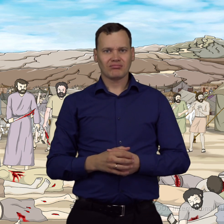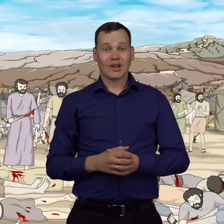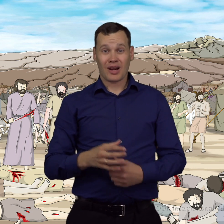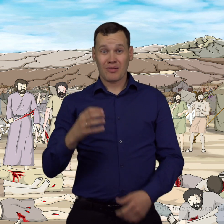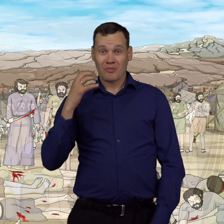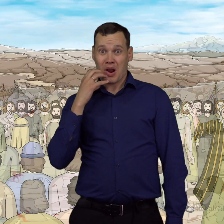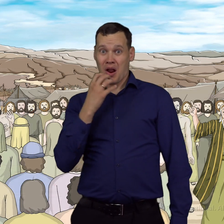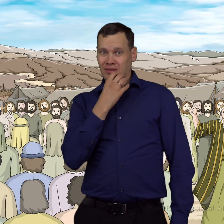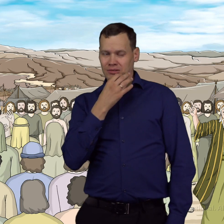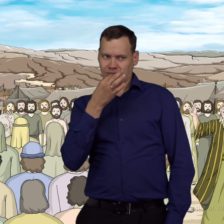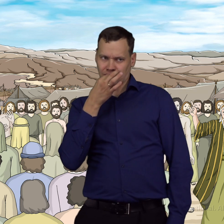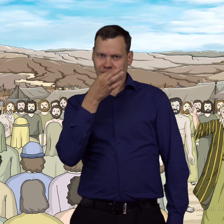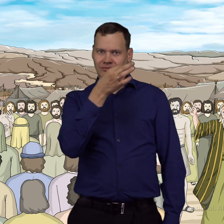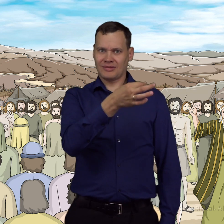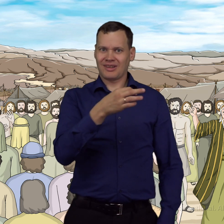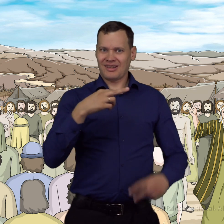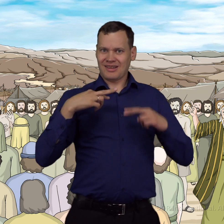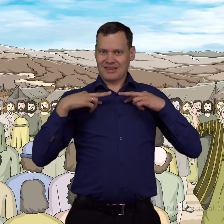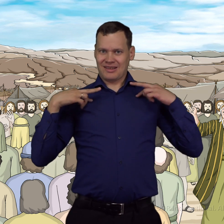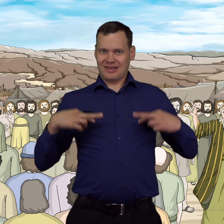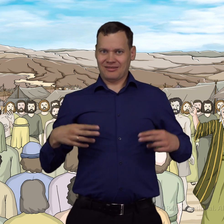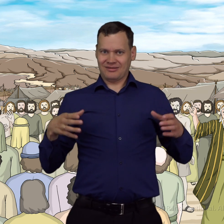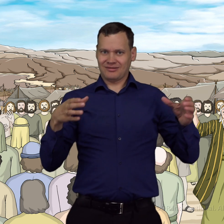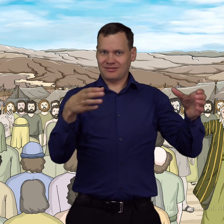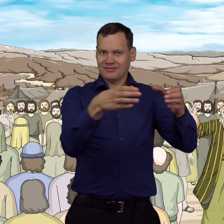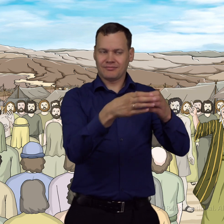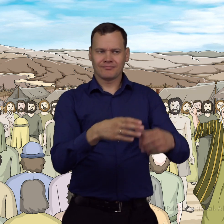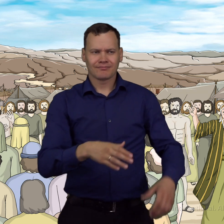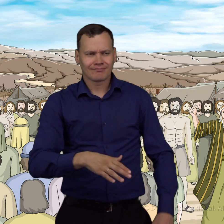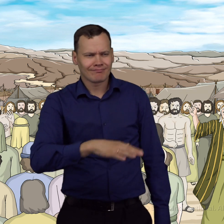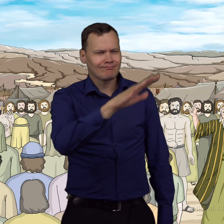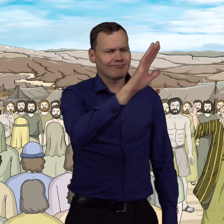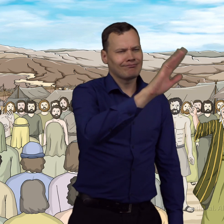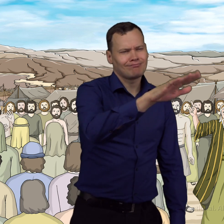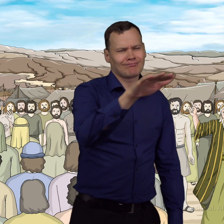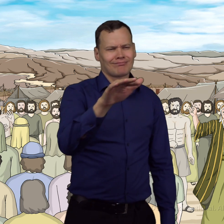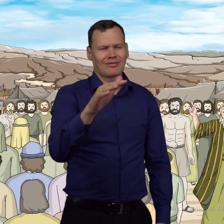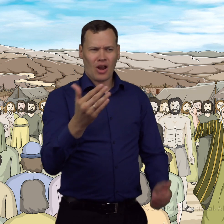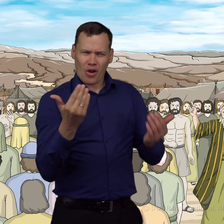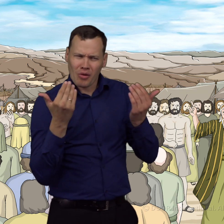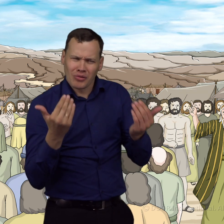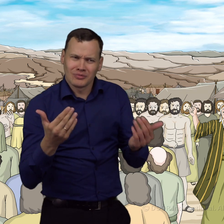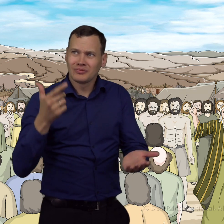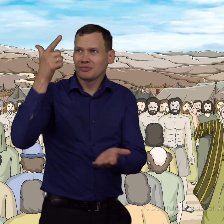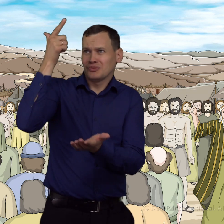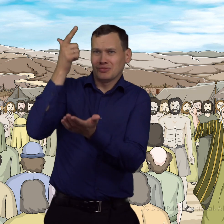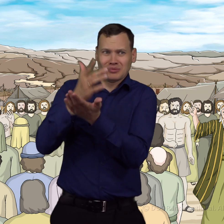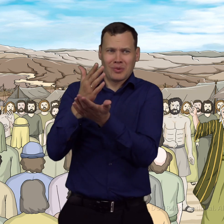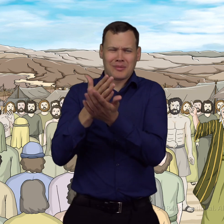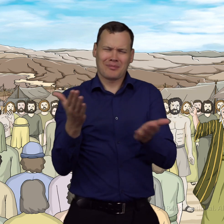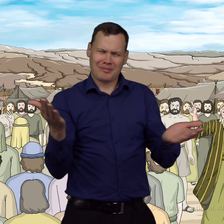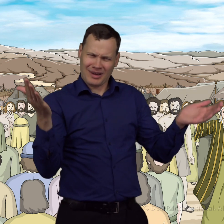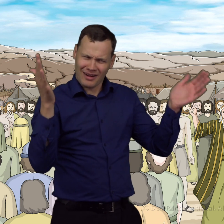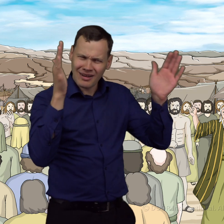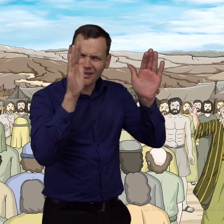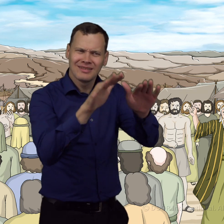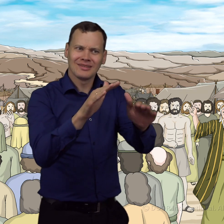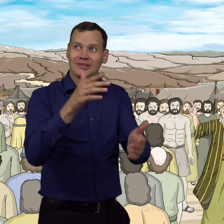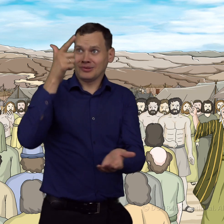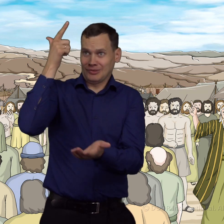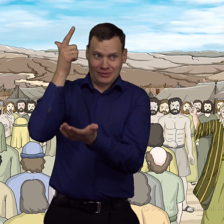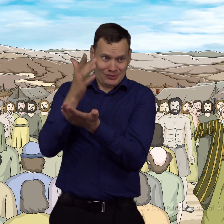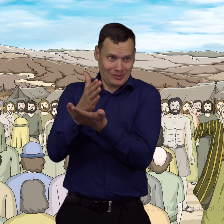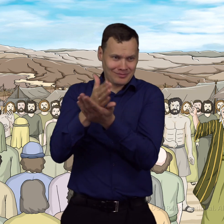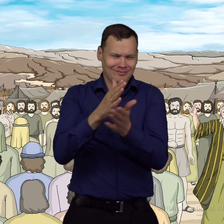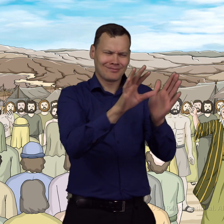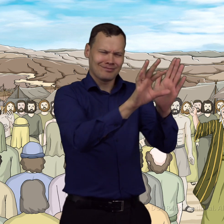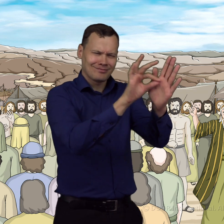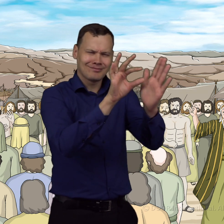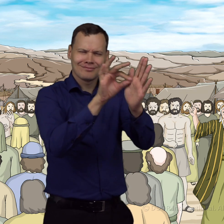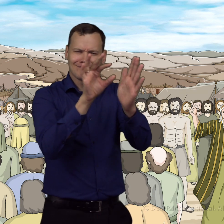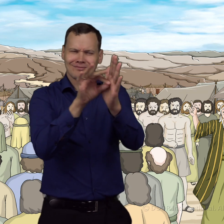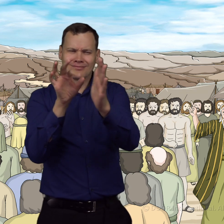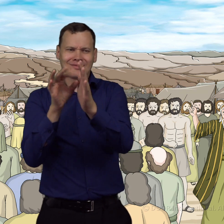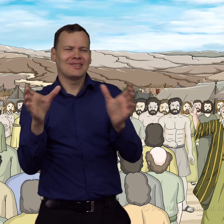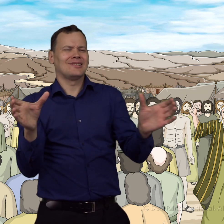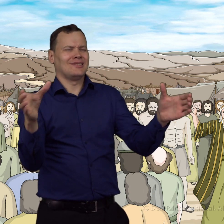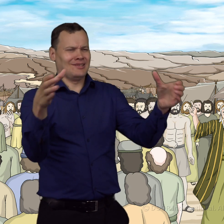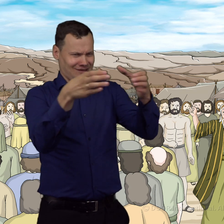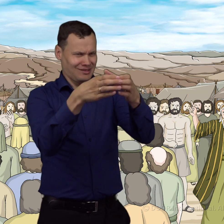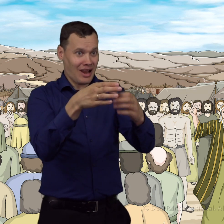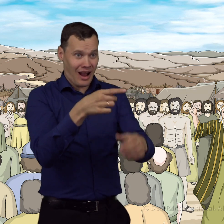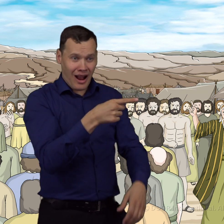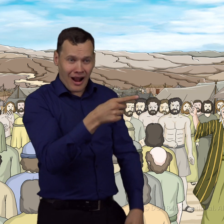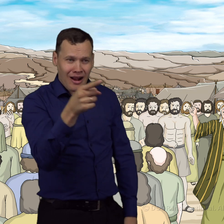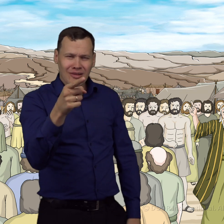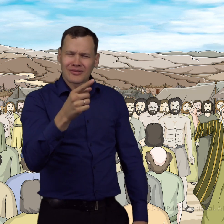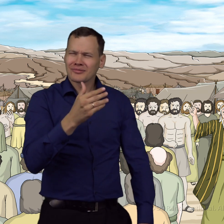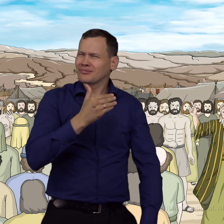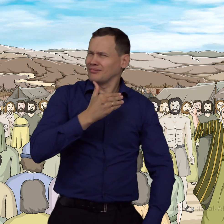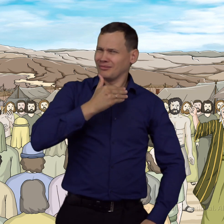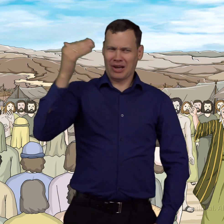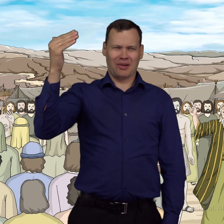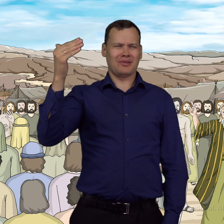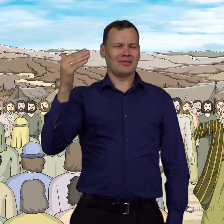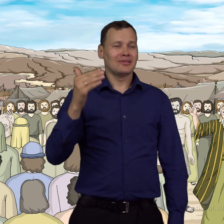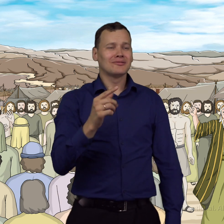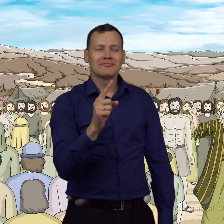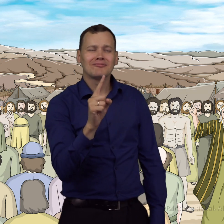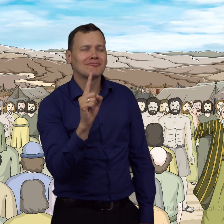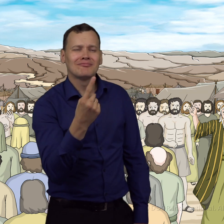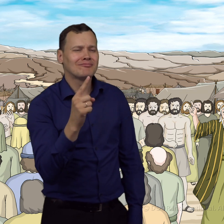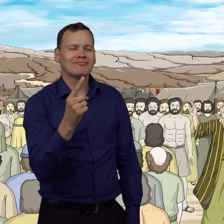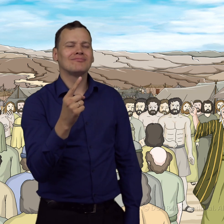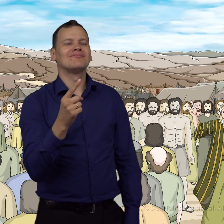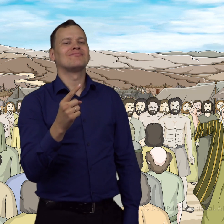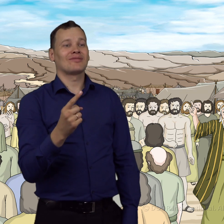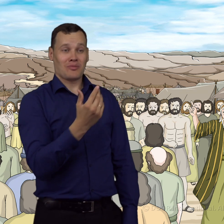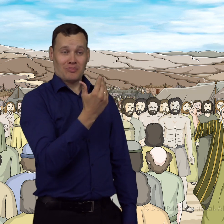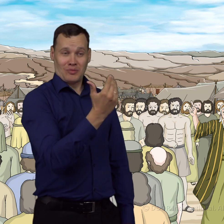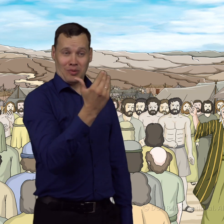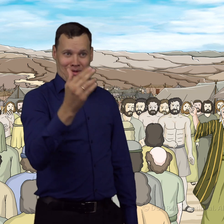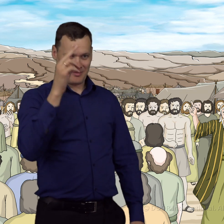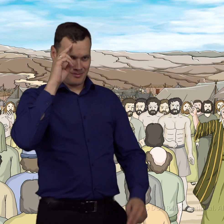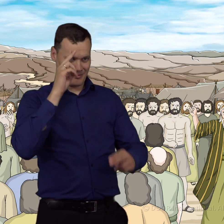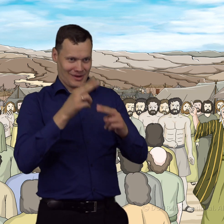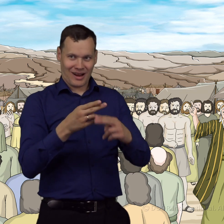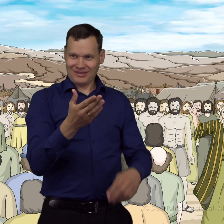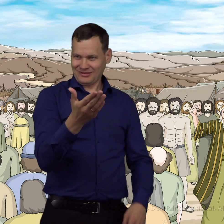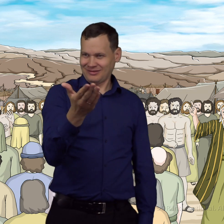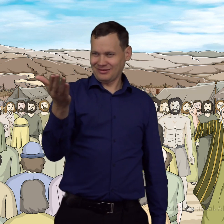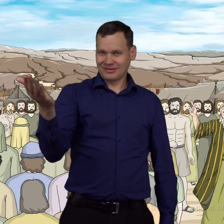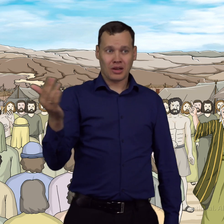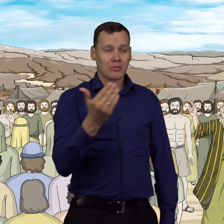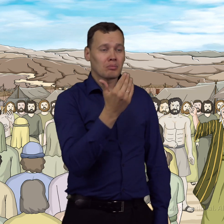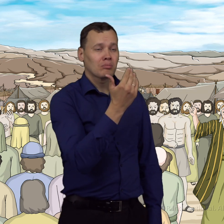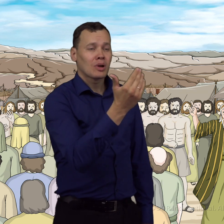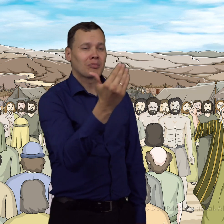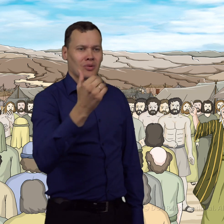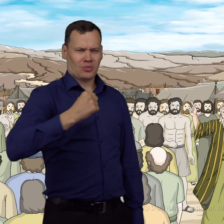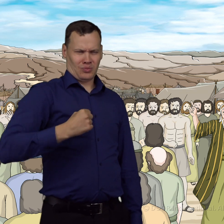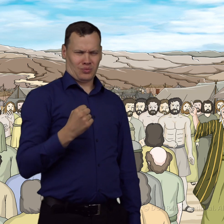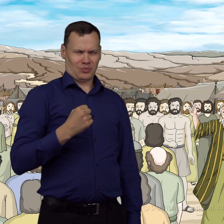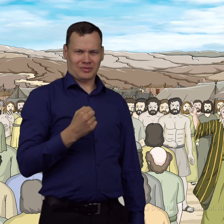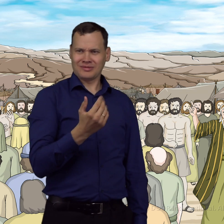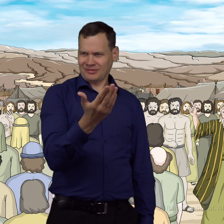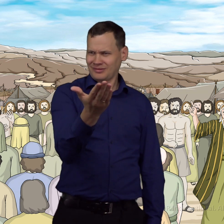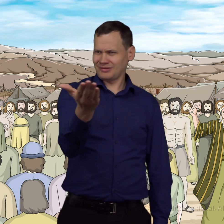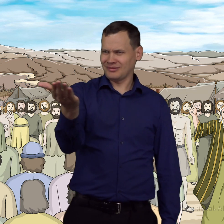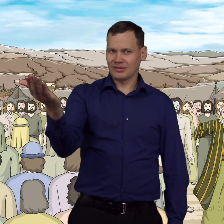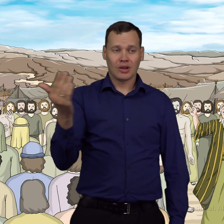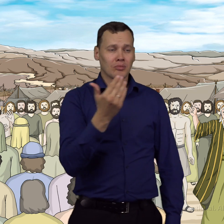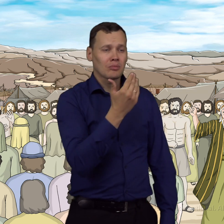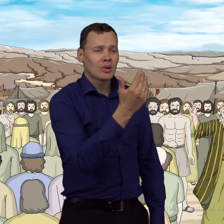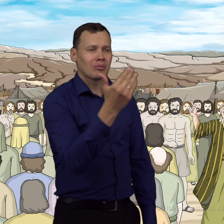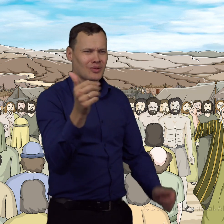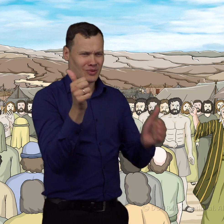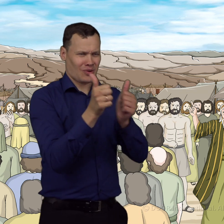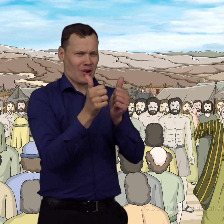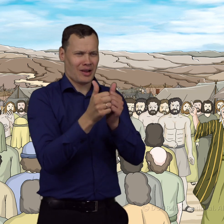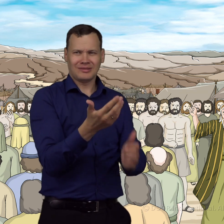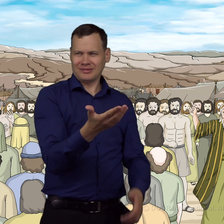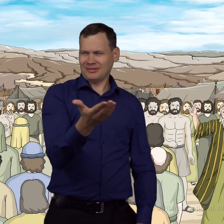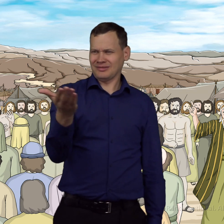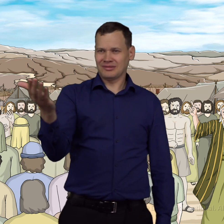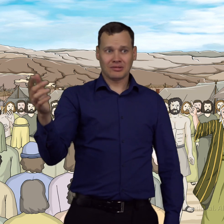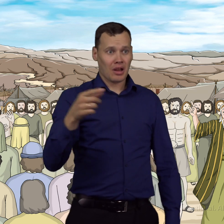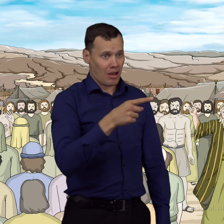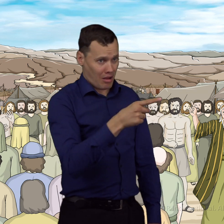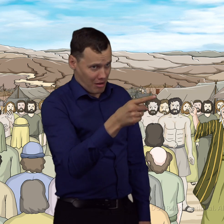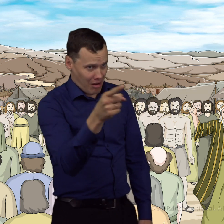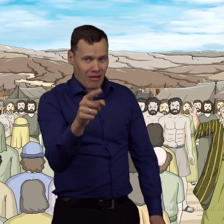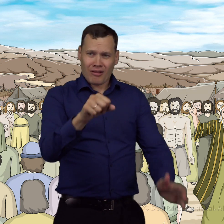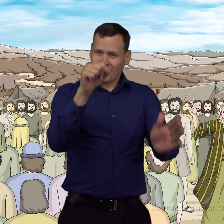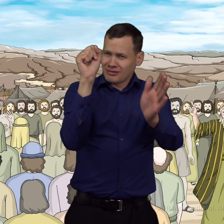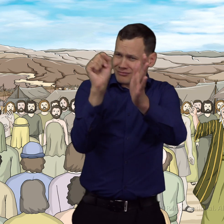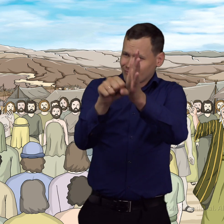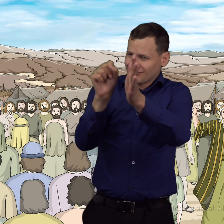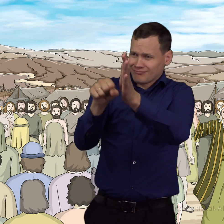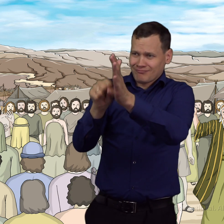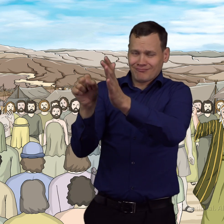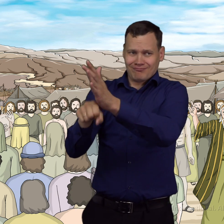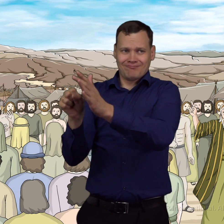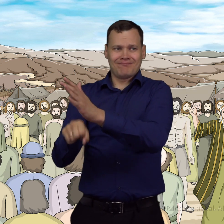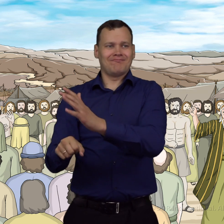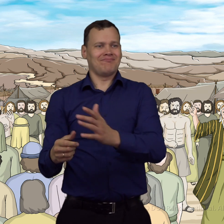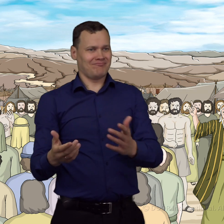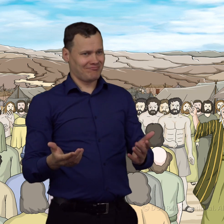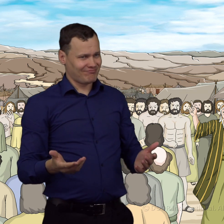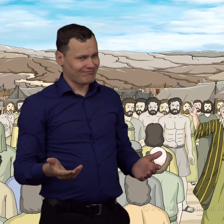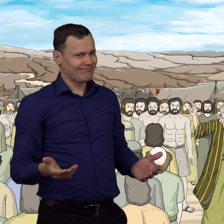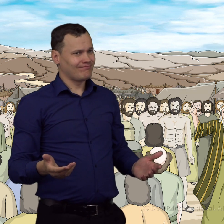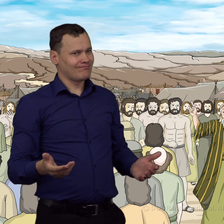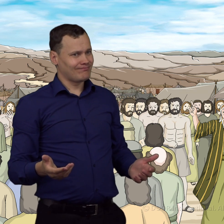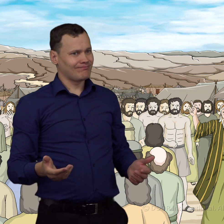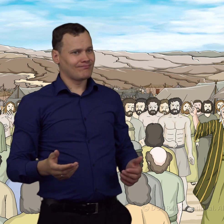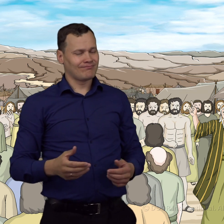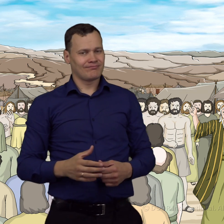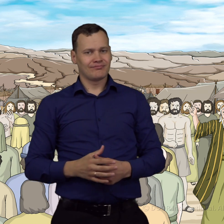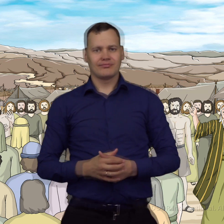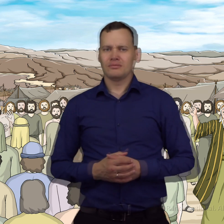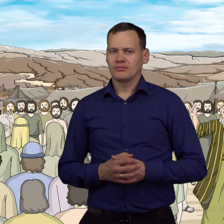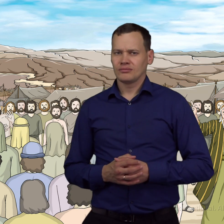Afterward, Moses said, “Today you have been ordained for service to the LORD, since each man went against his son and his brother;